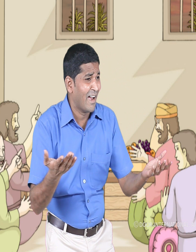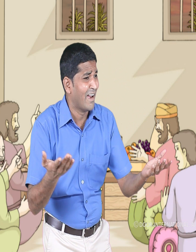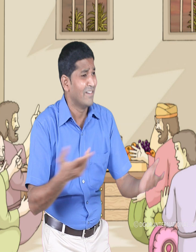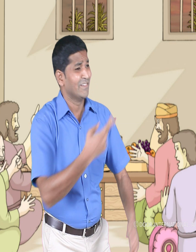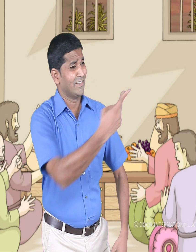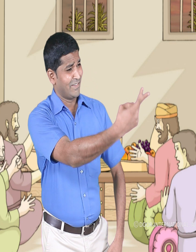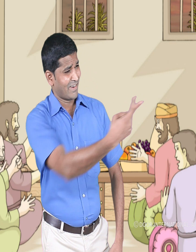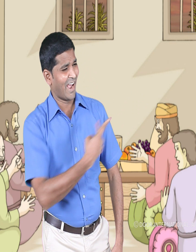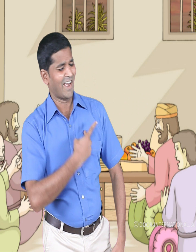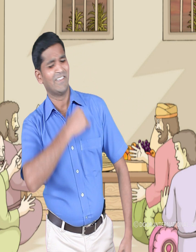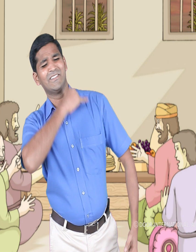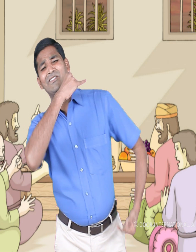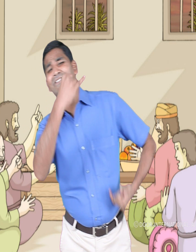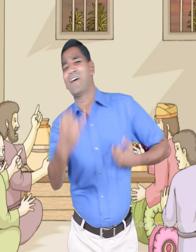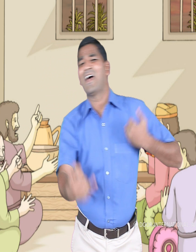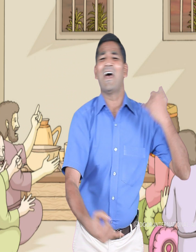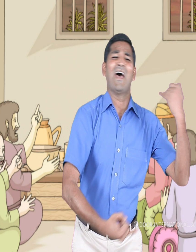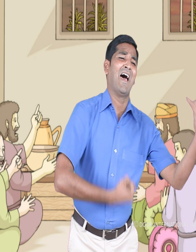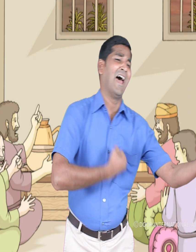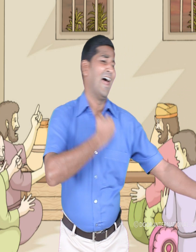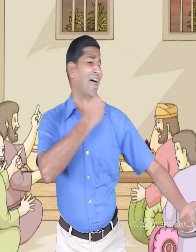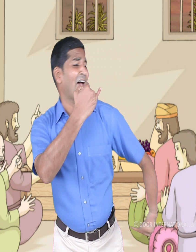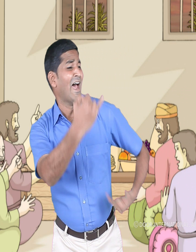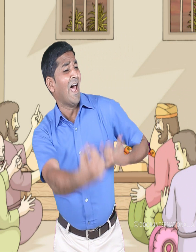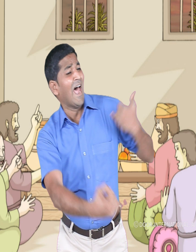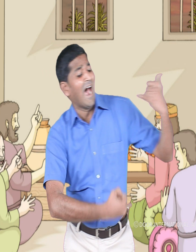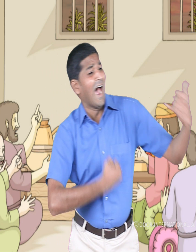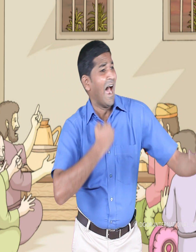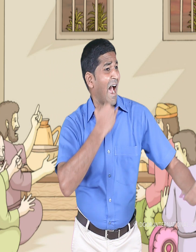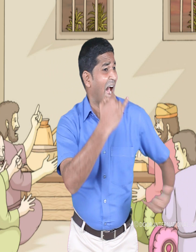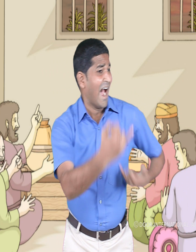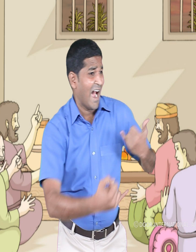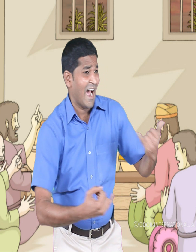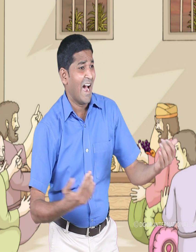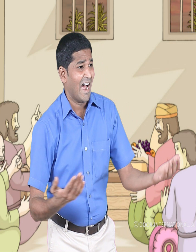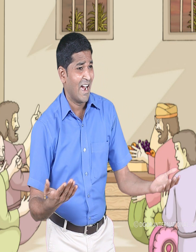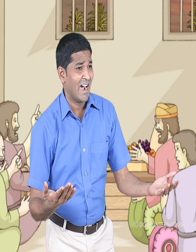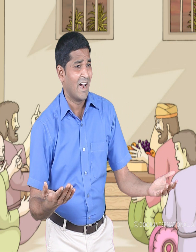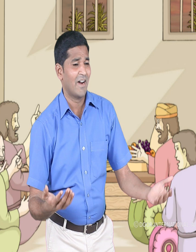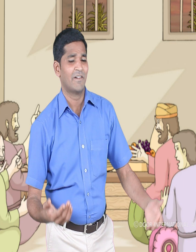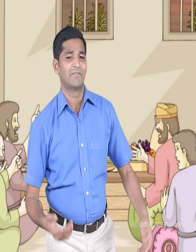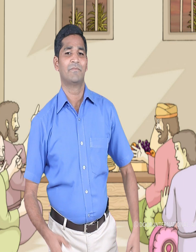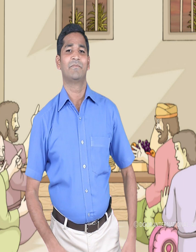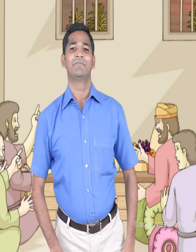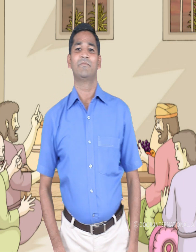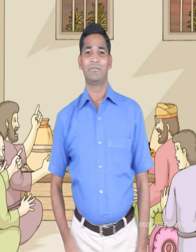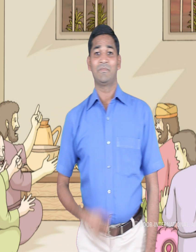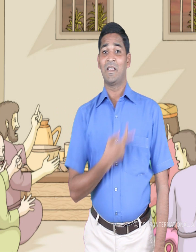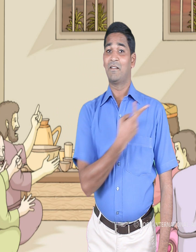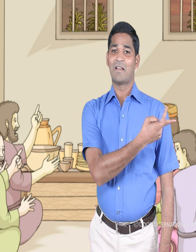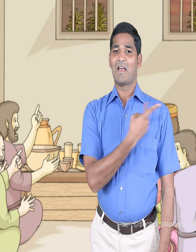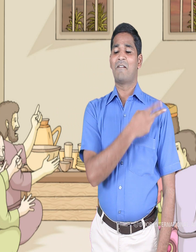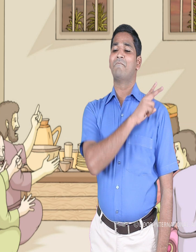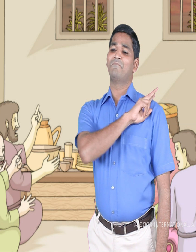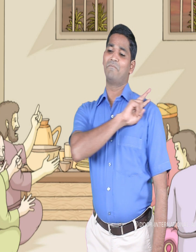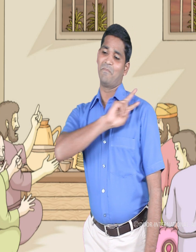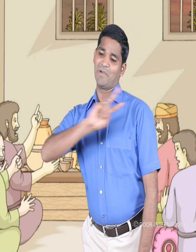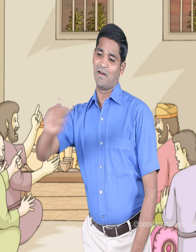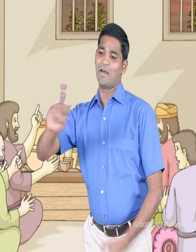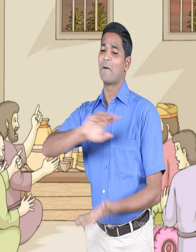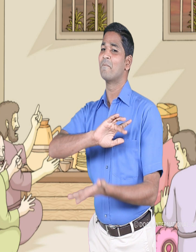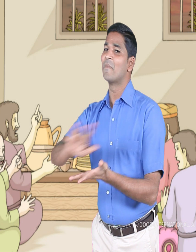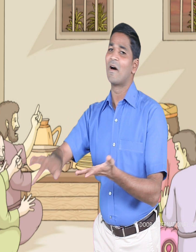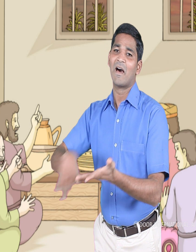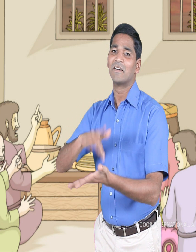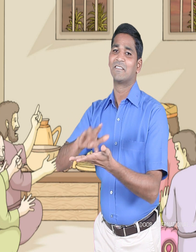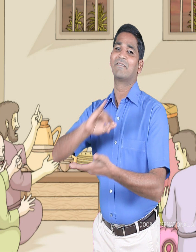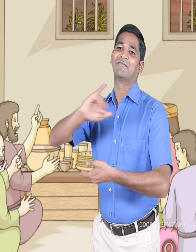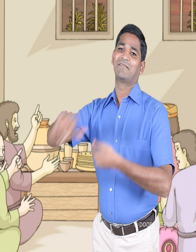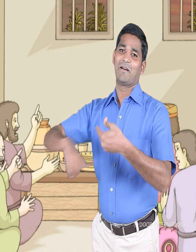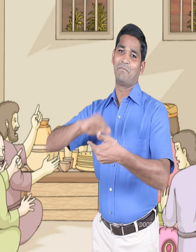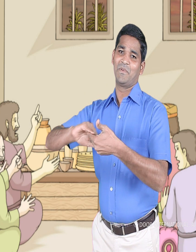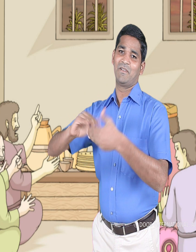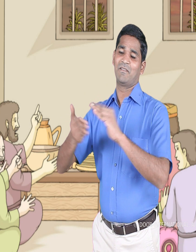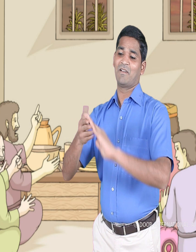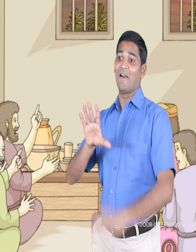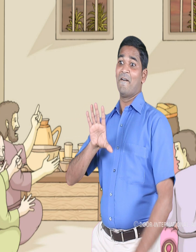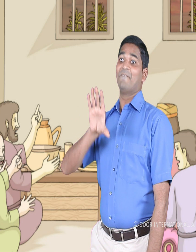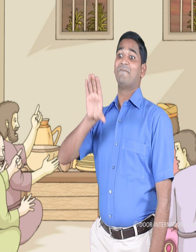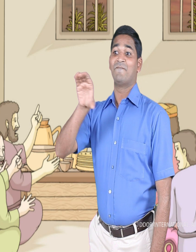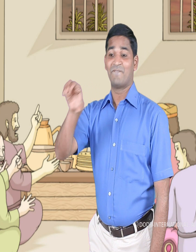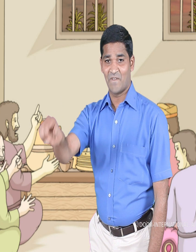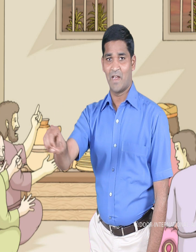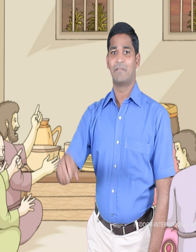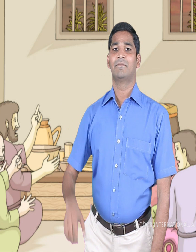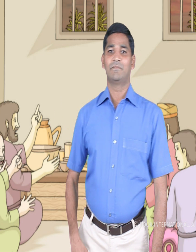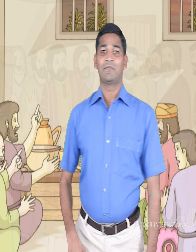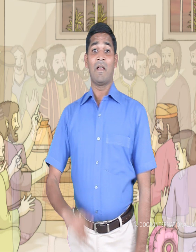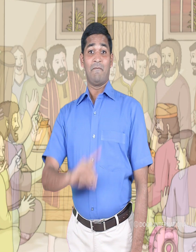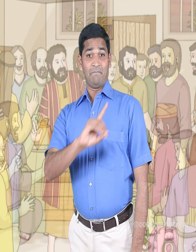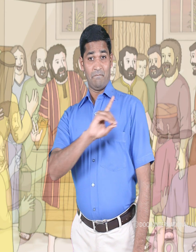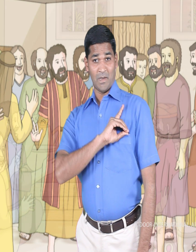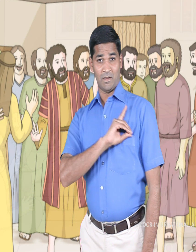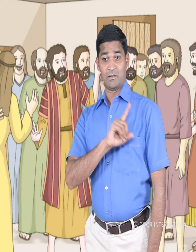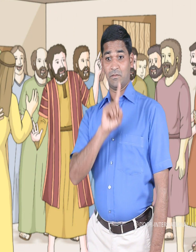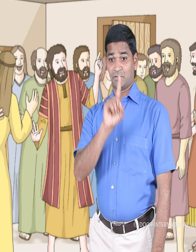And they got up that very hour and returned to Jerusalem.